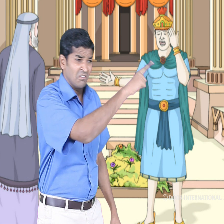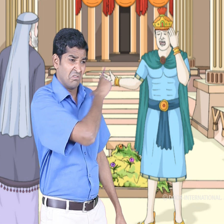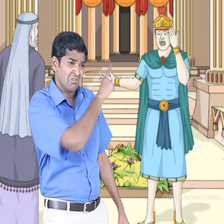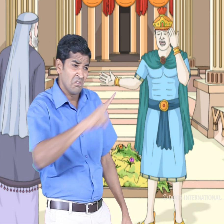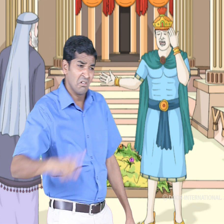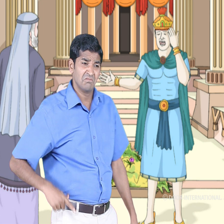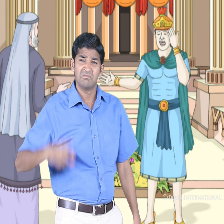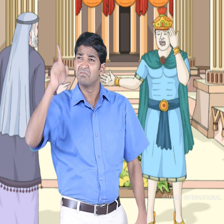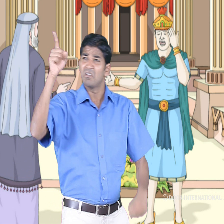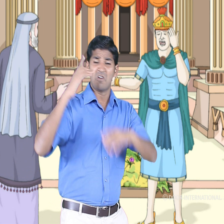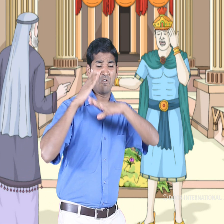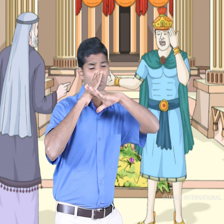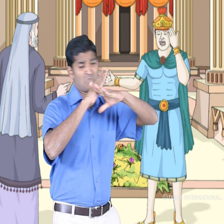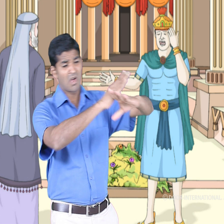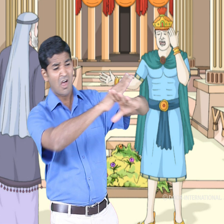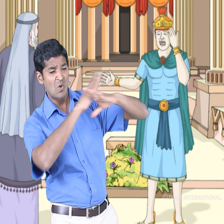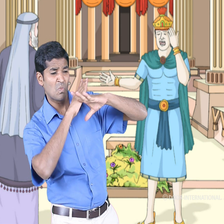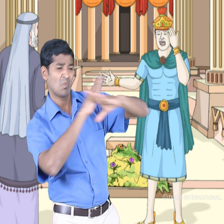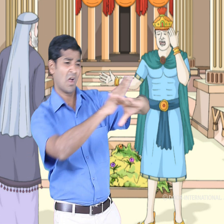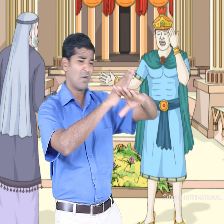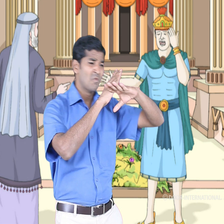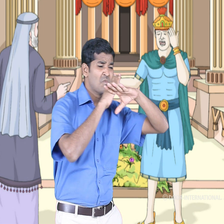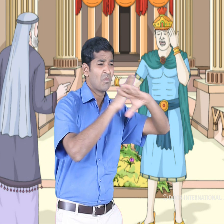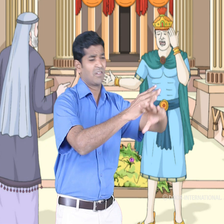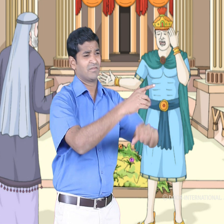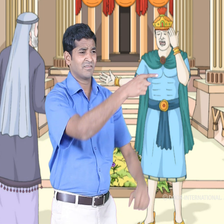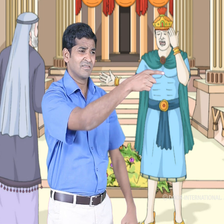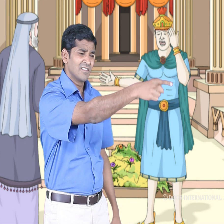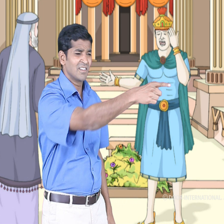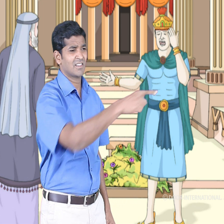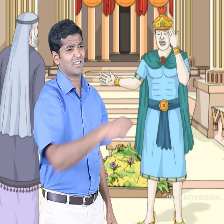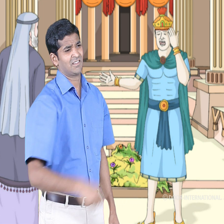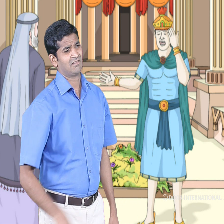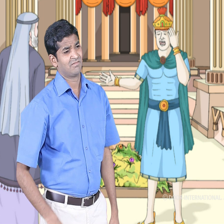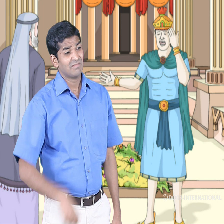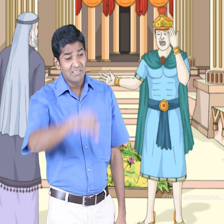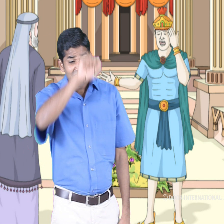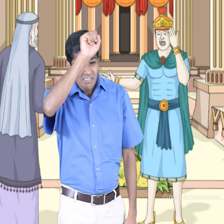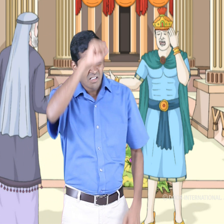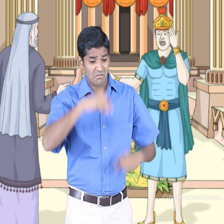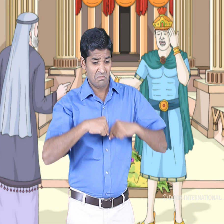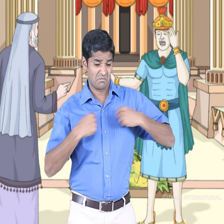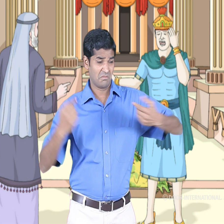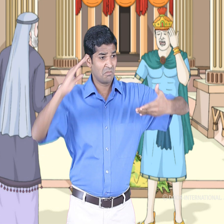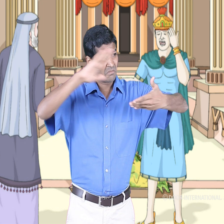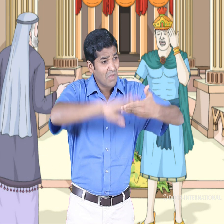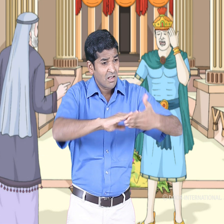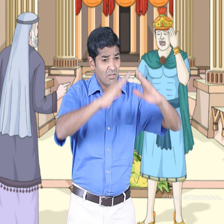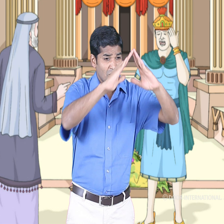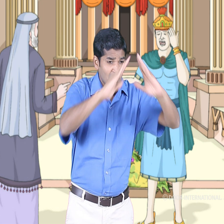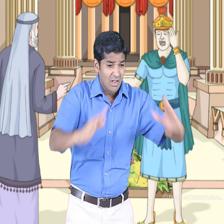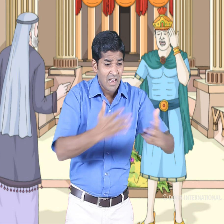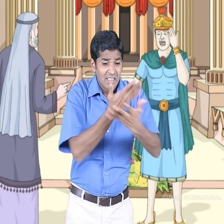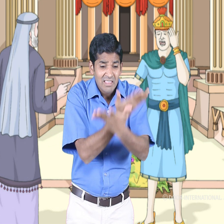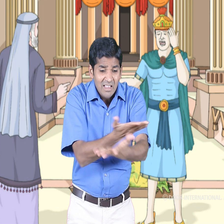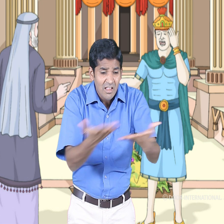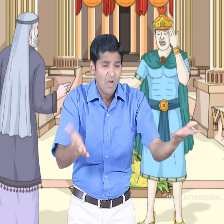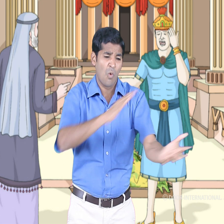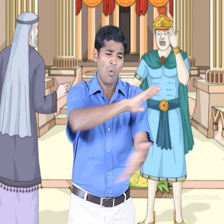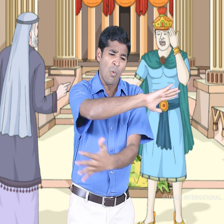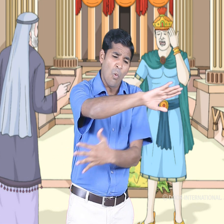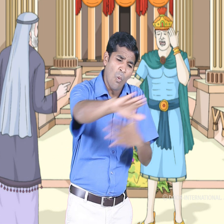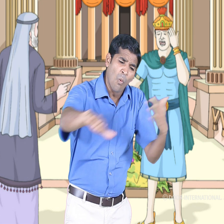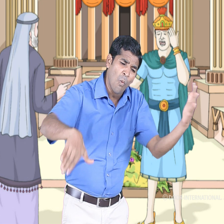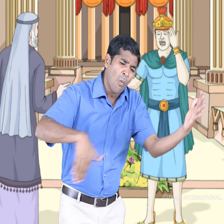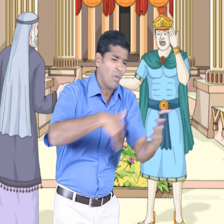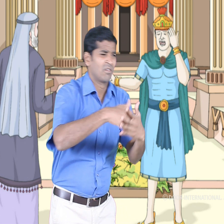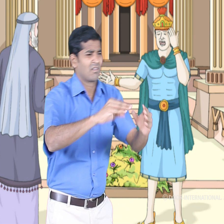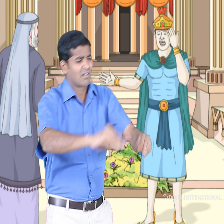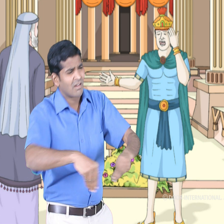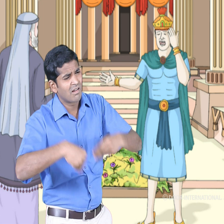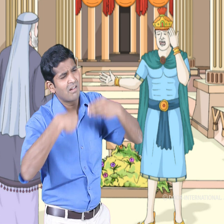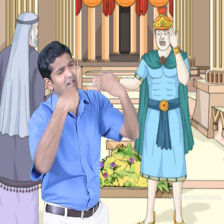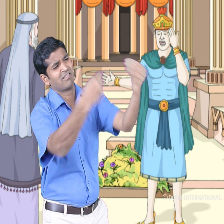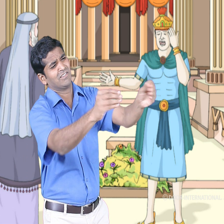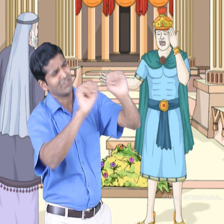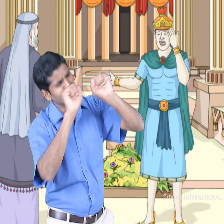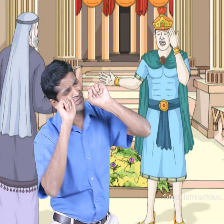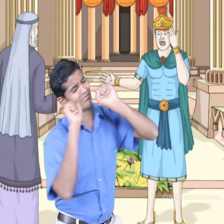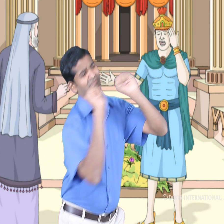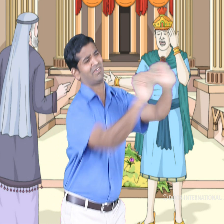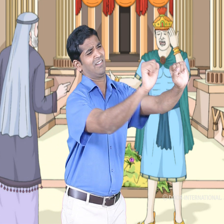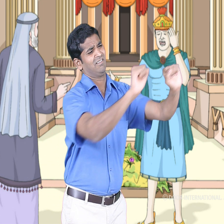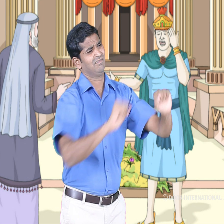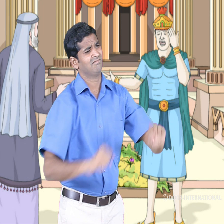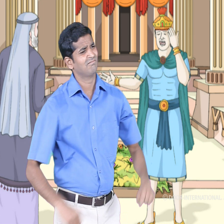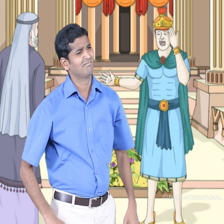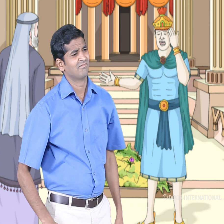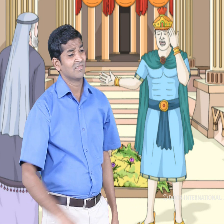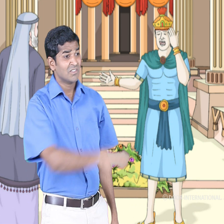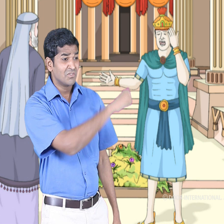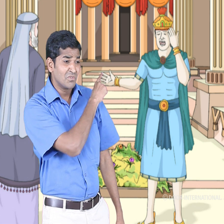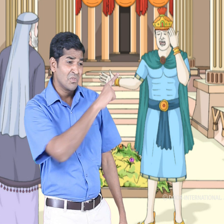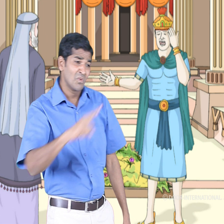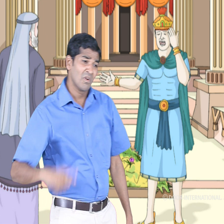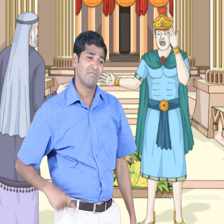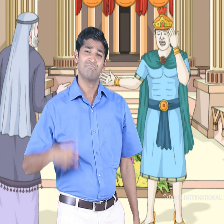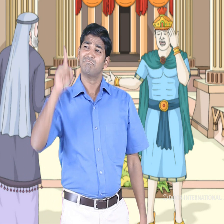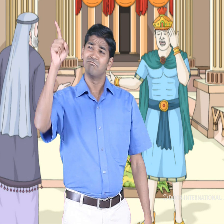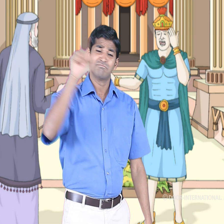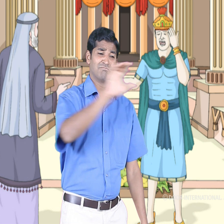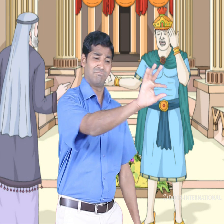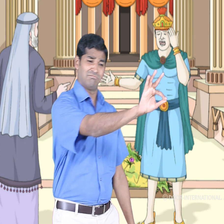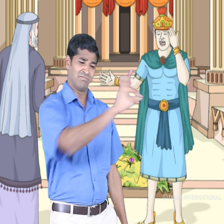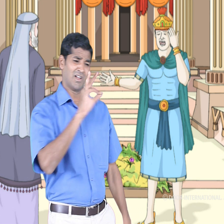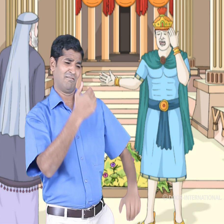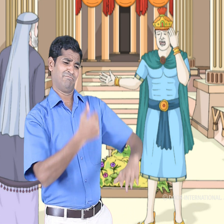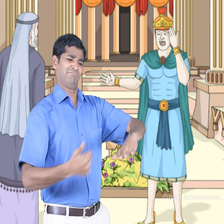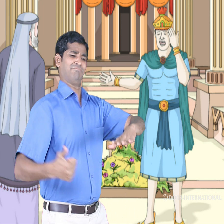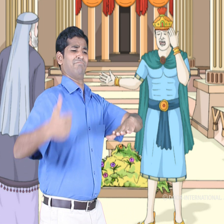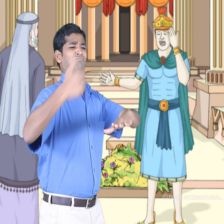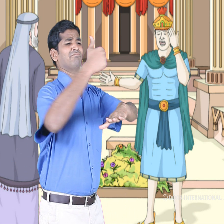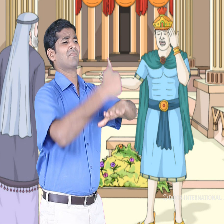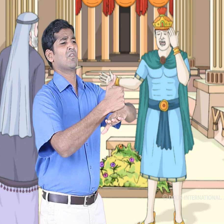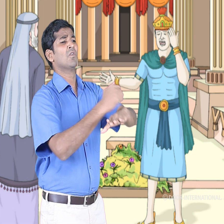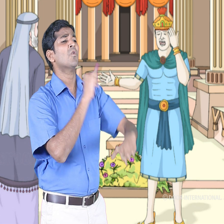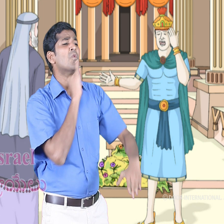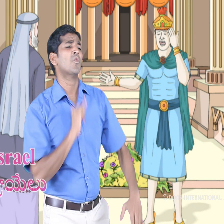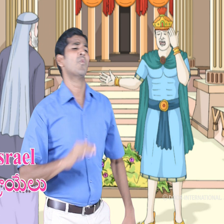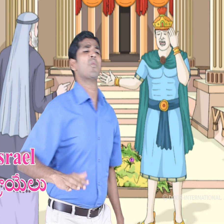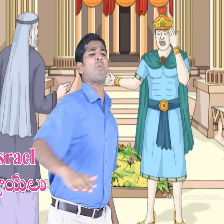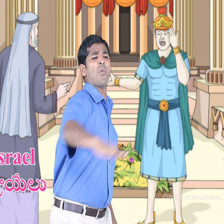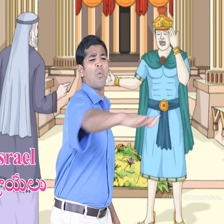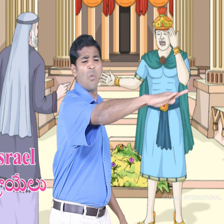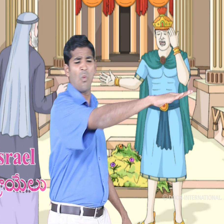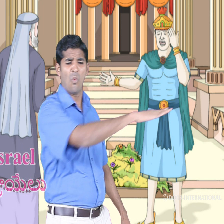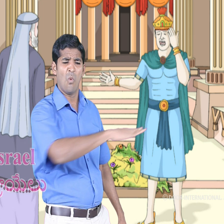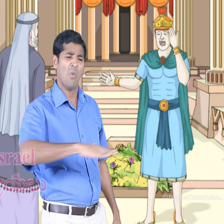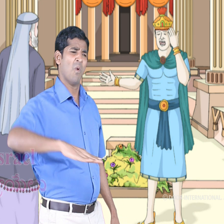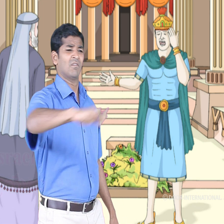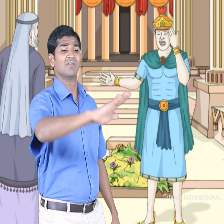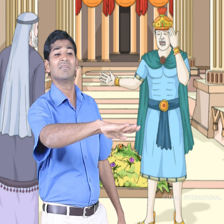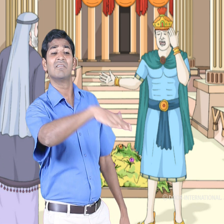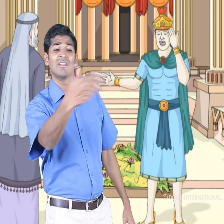I gave your master’s house to you and your master’s wives into your arms.